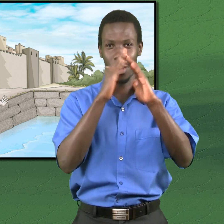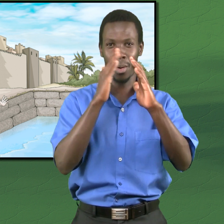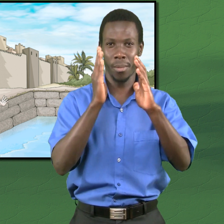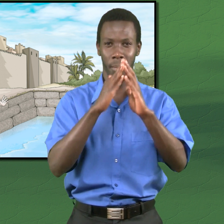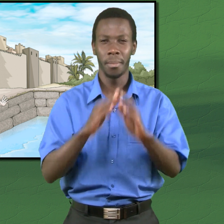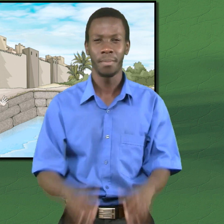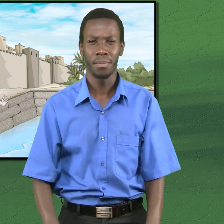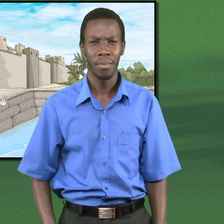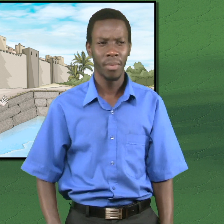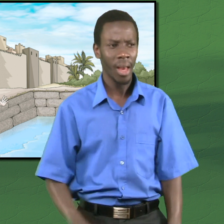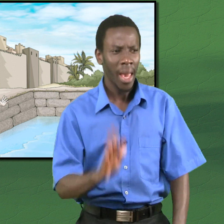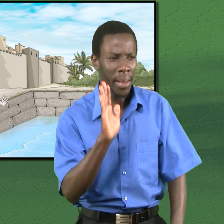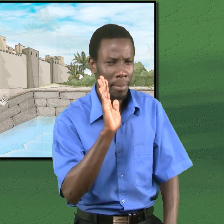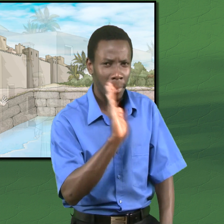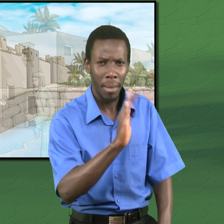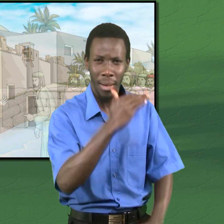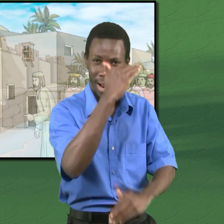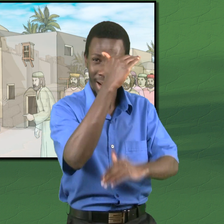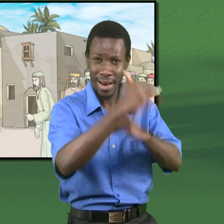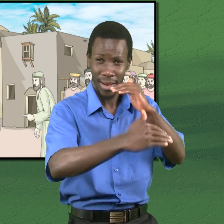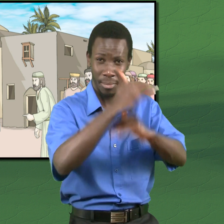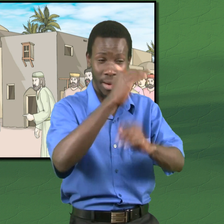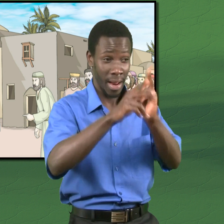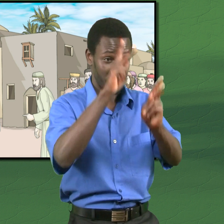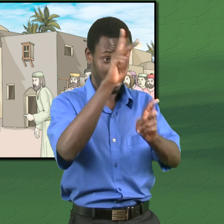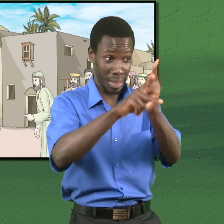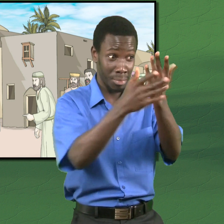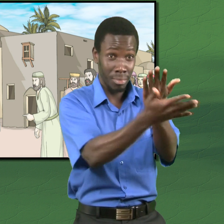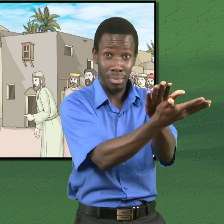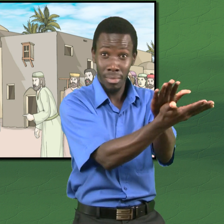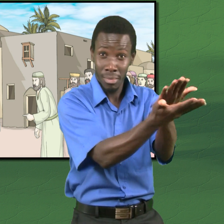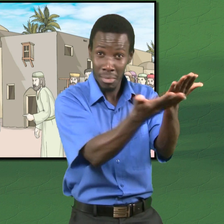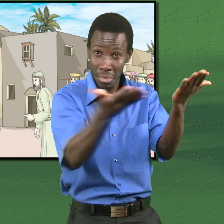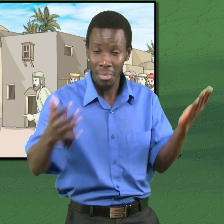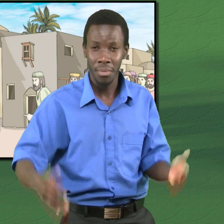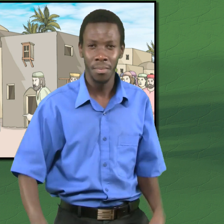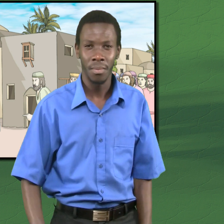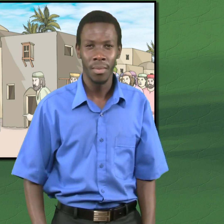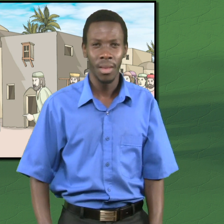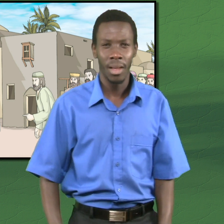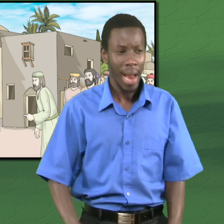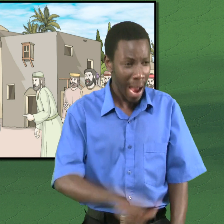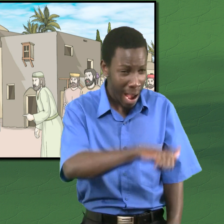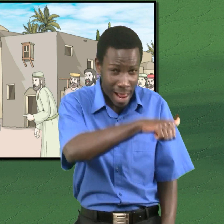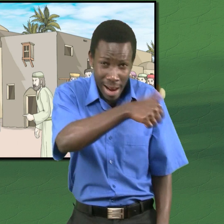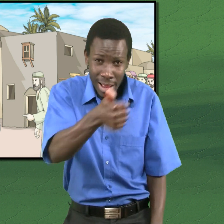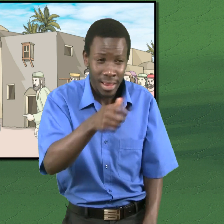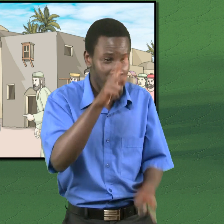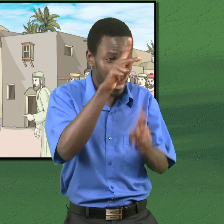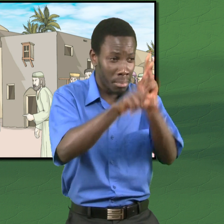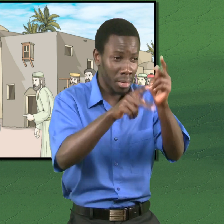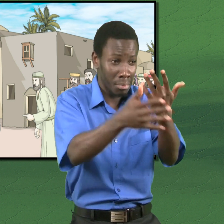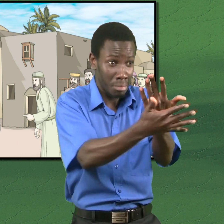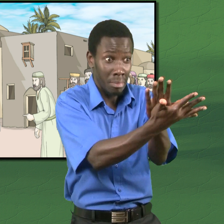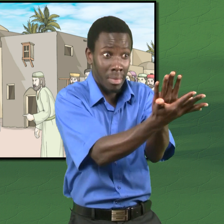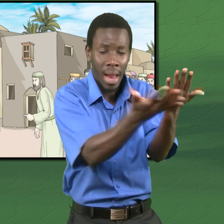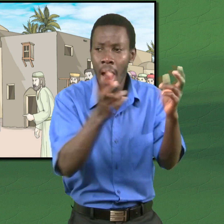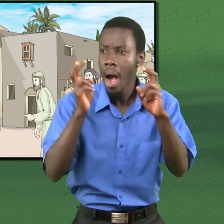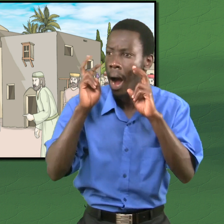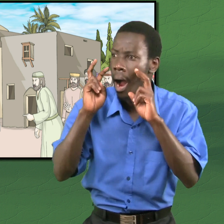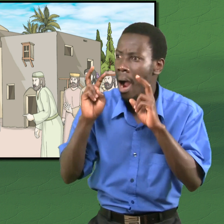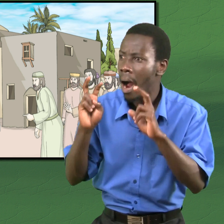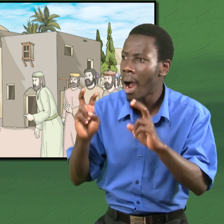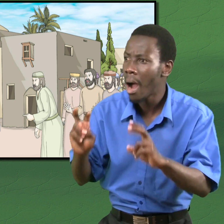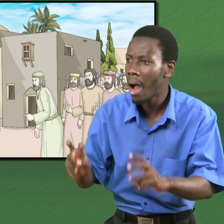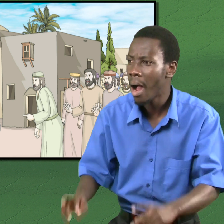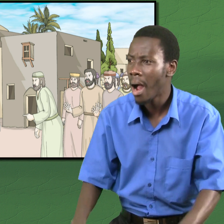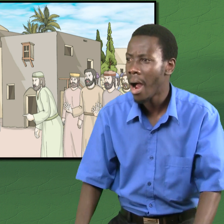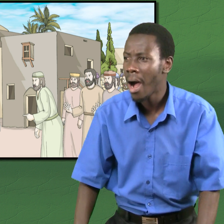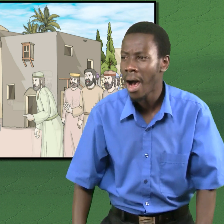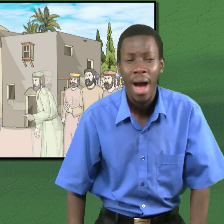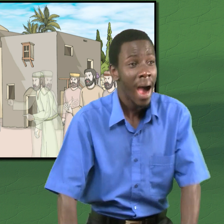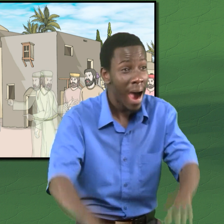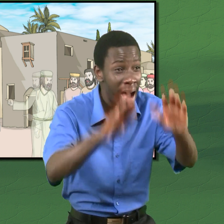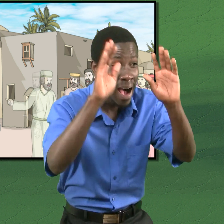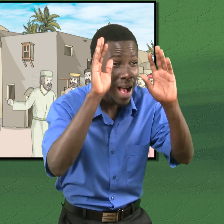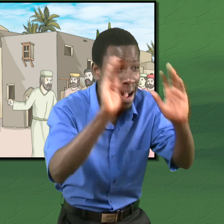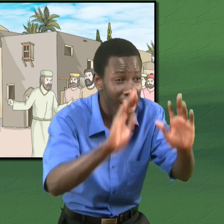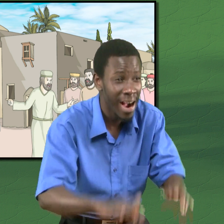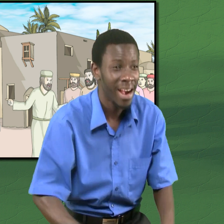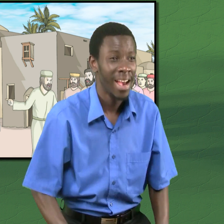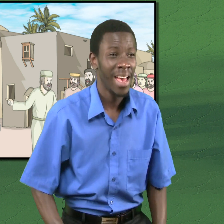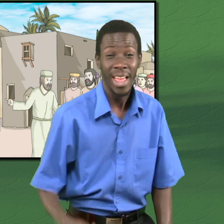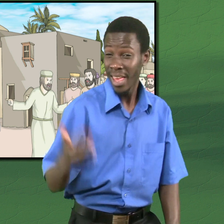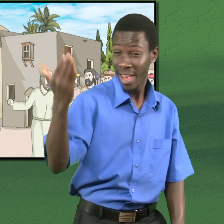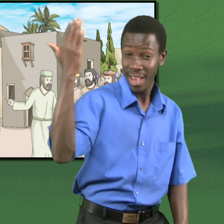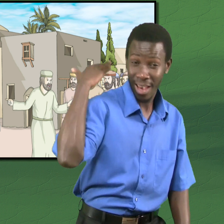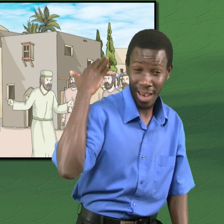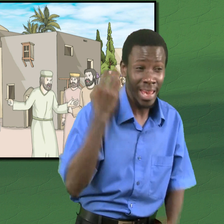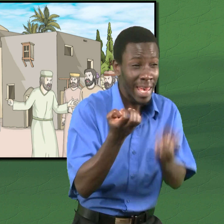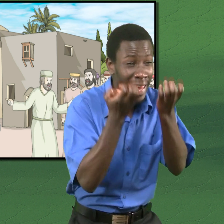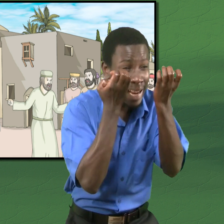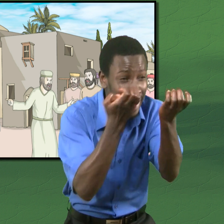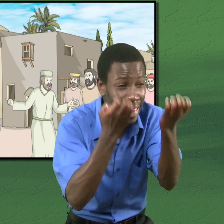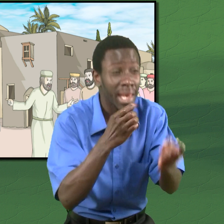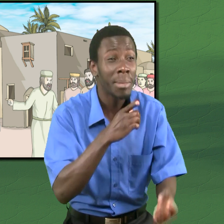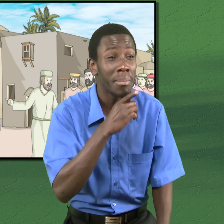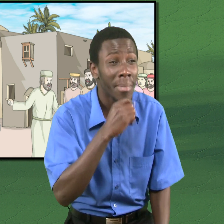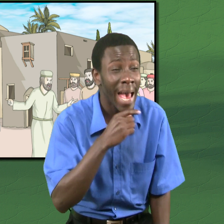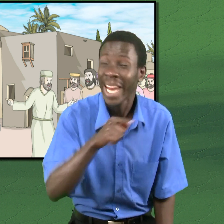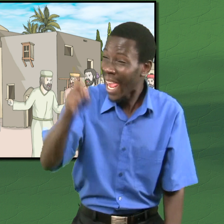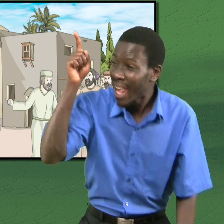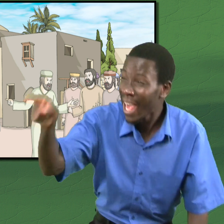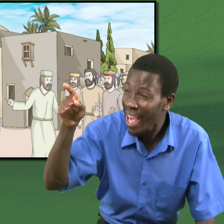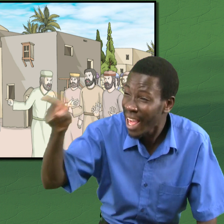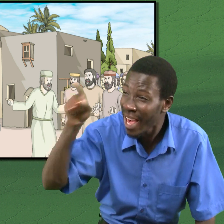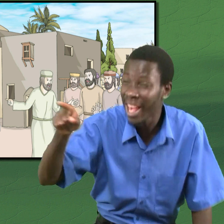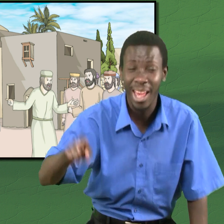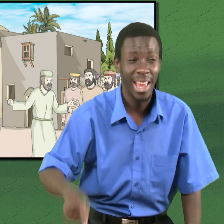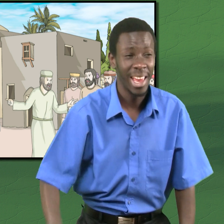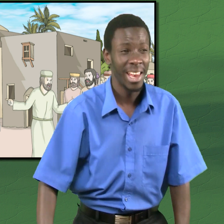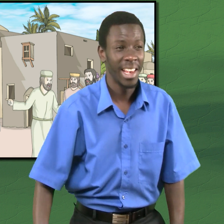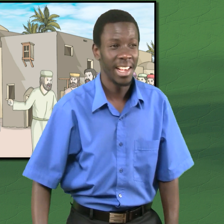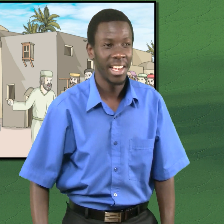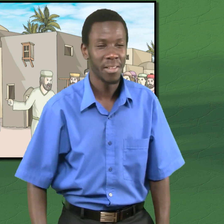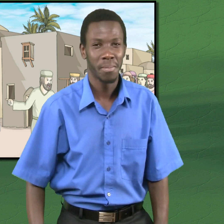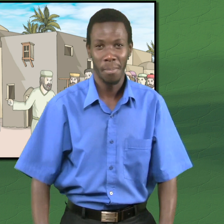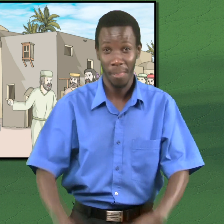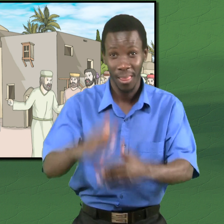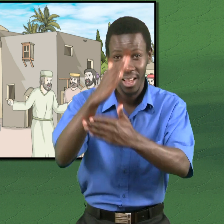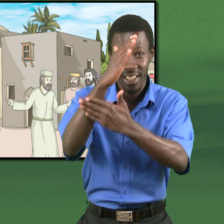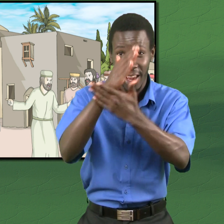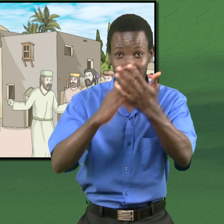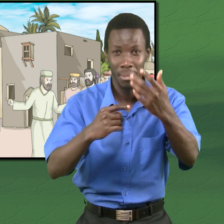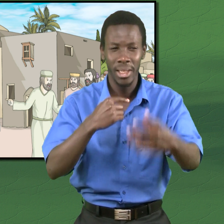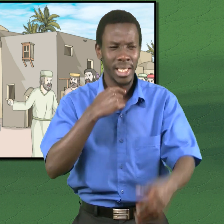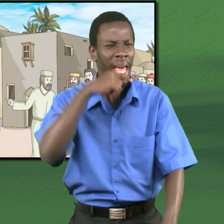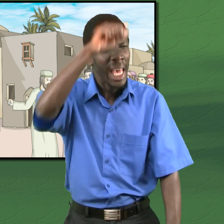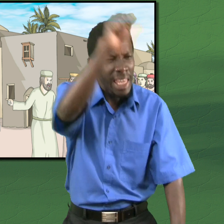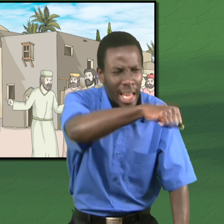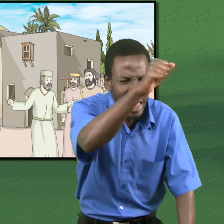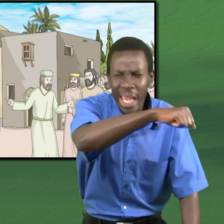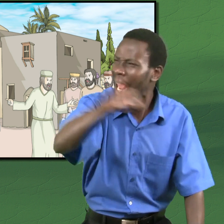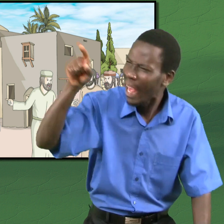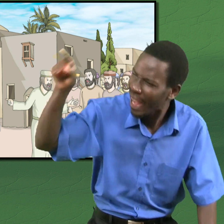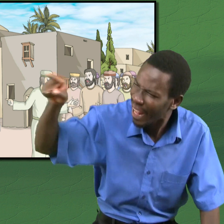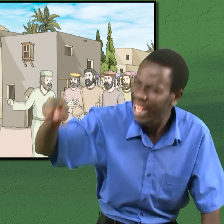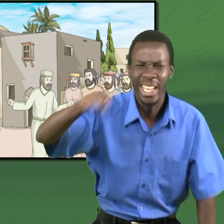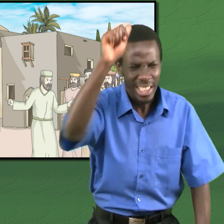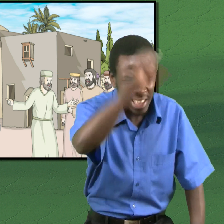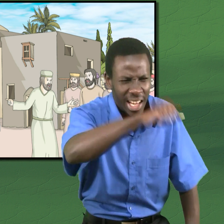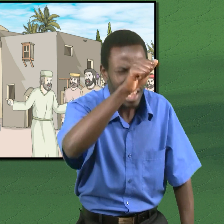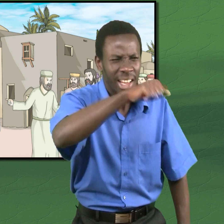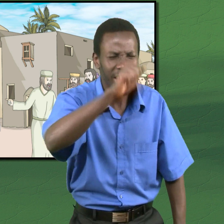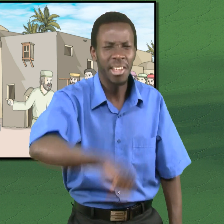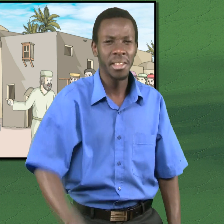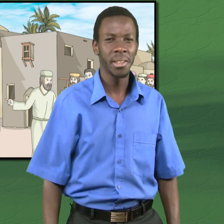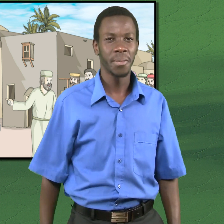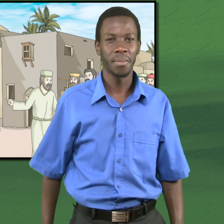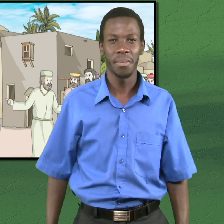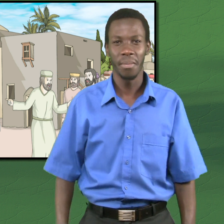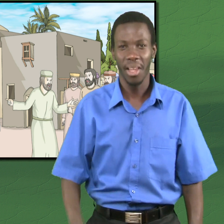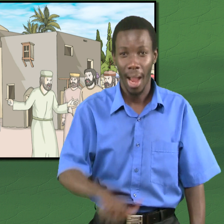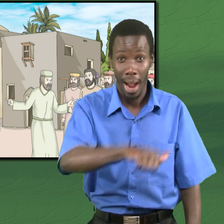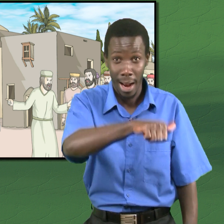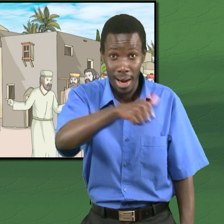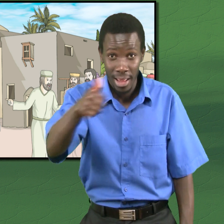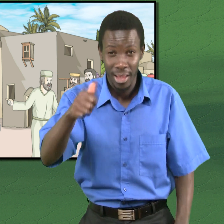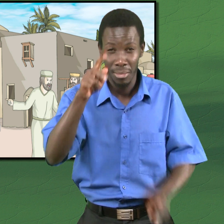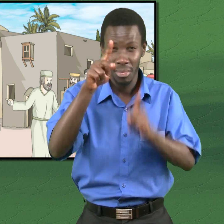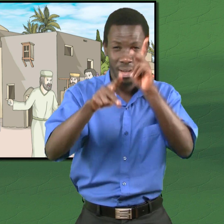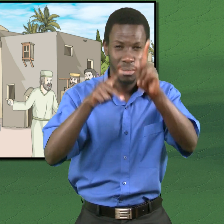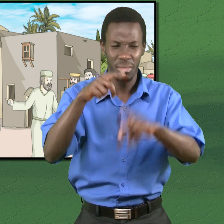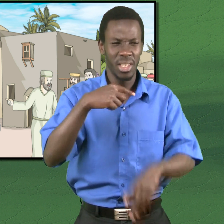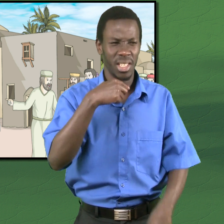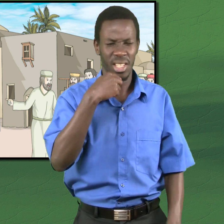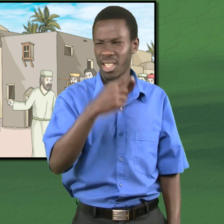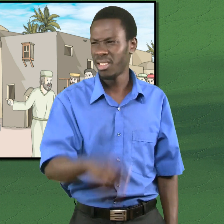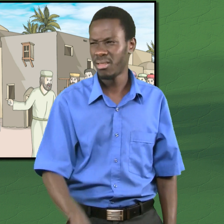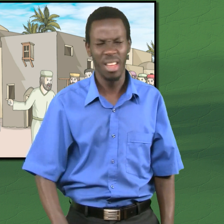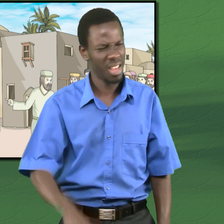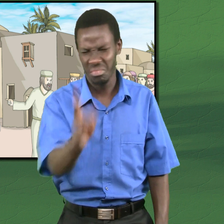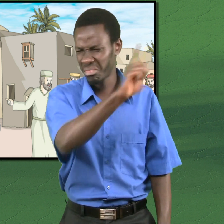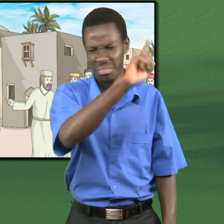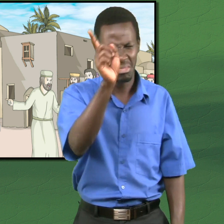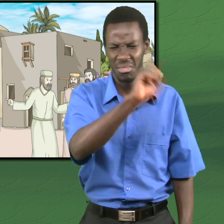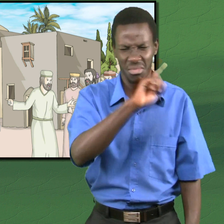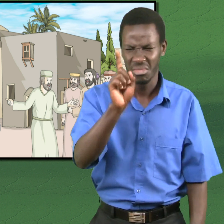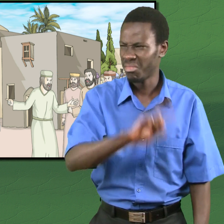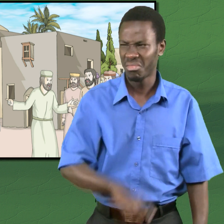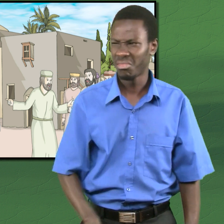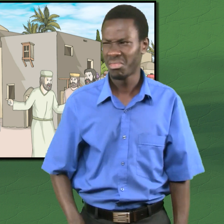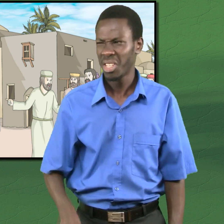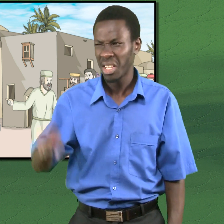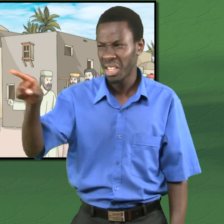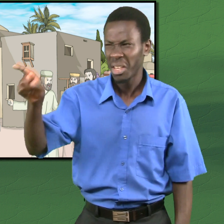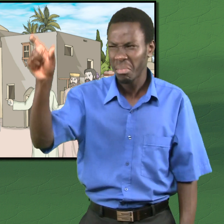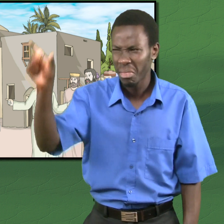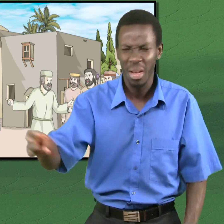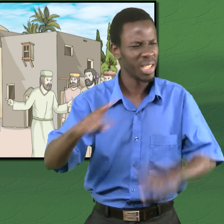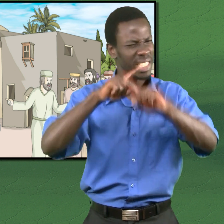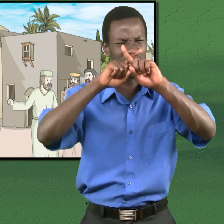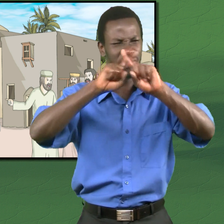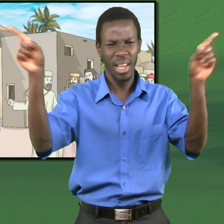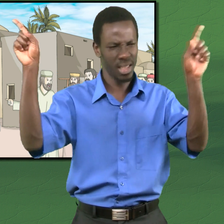At this, his neighbors and those who had formerly seen him begging began to ask, “Isn’t this the man who used to sit and beg?”